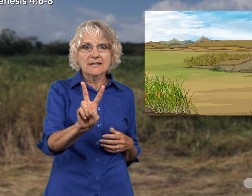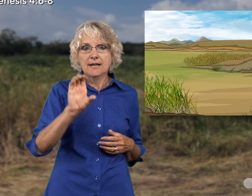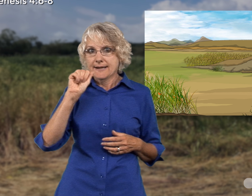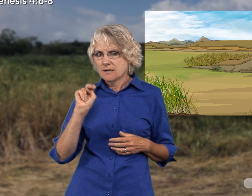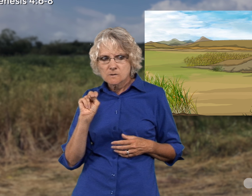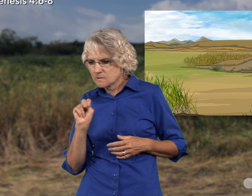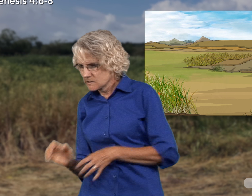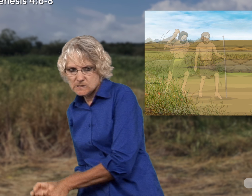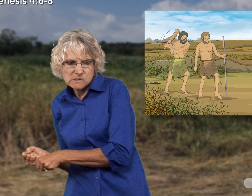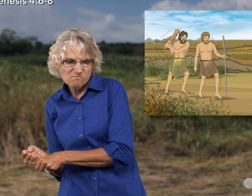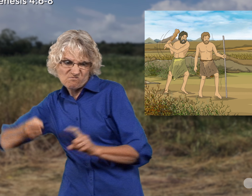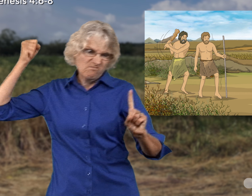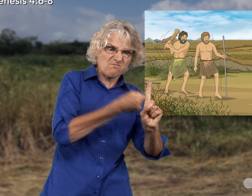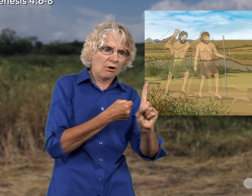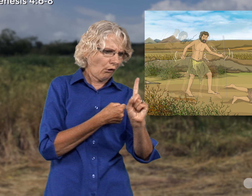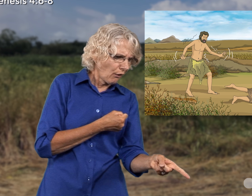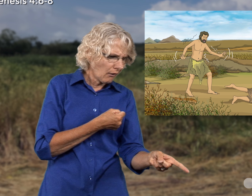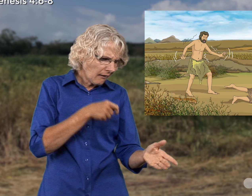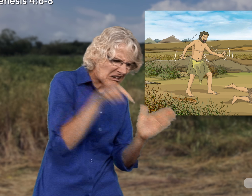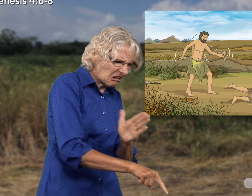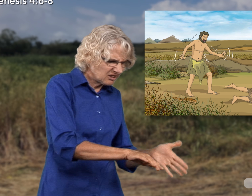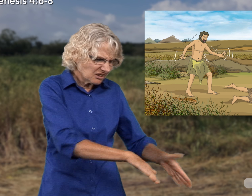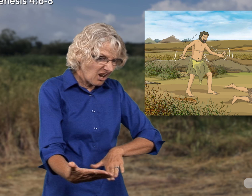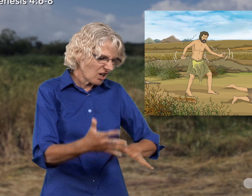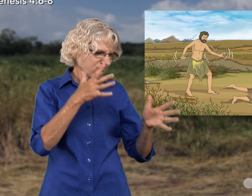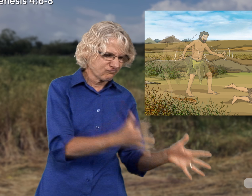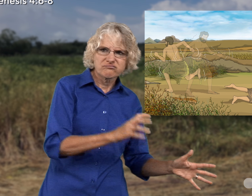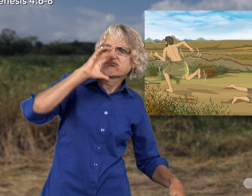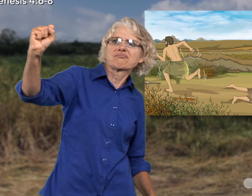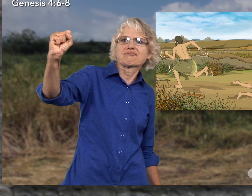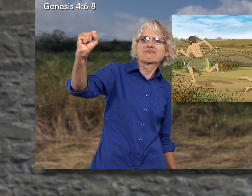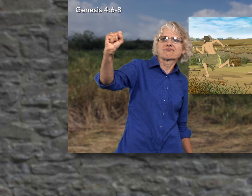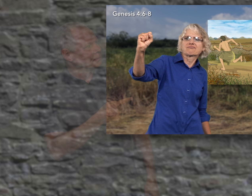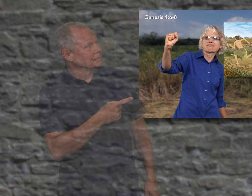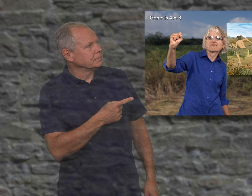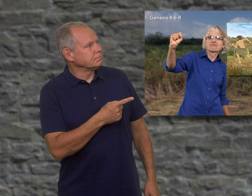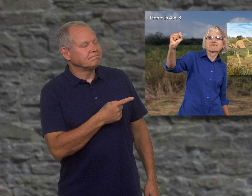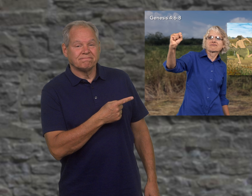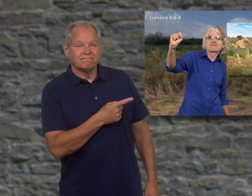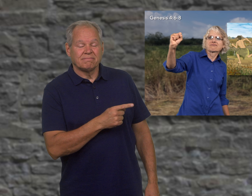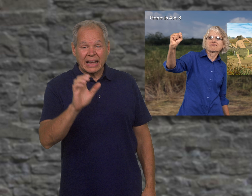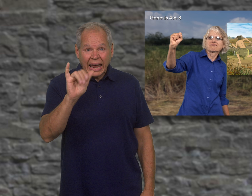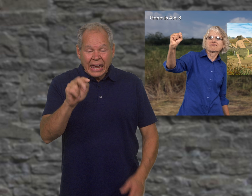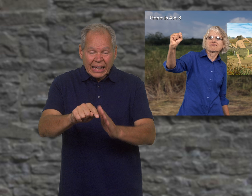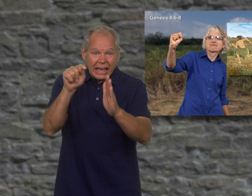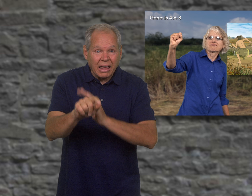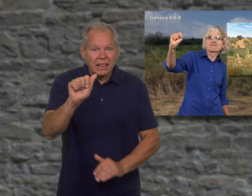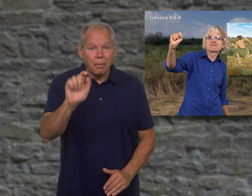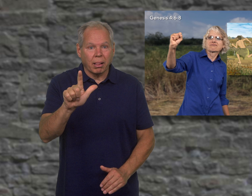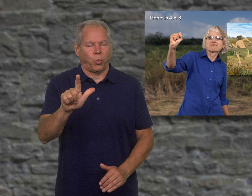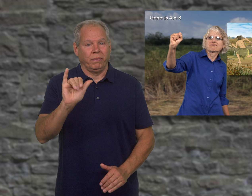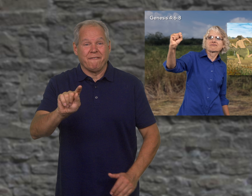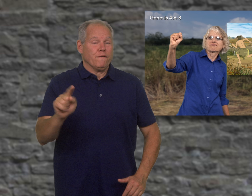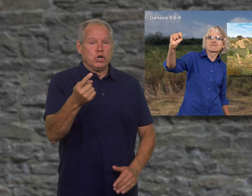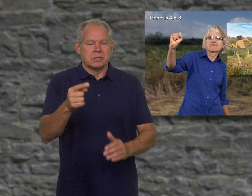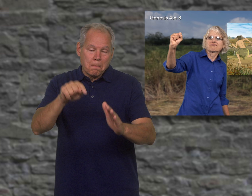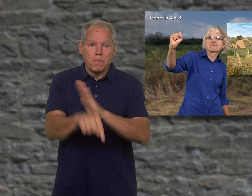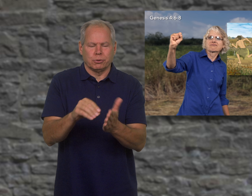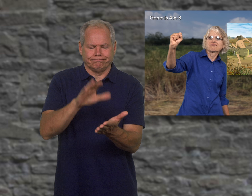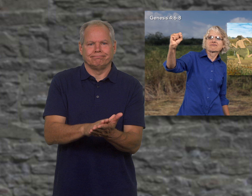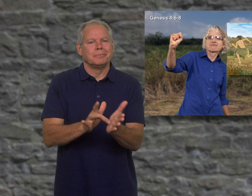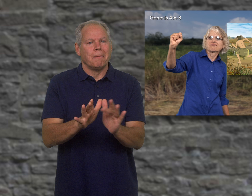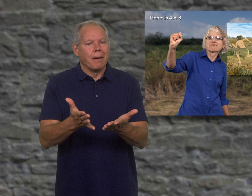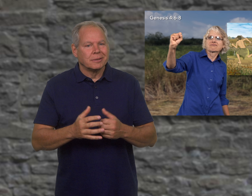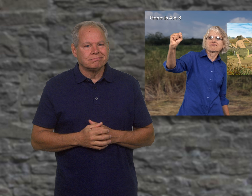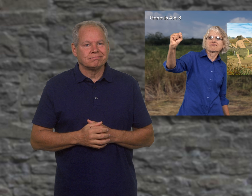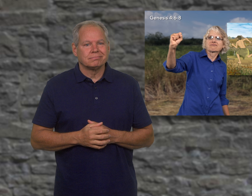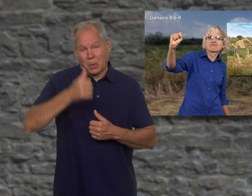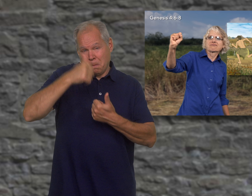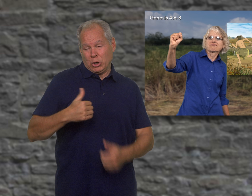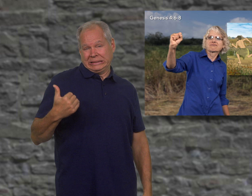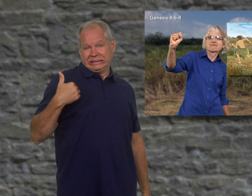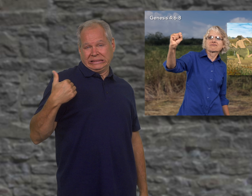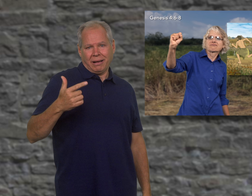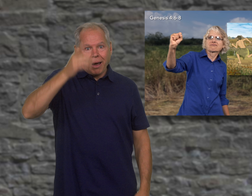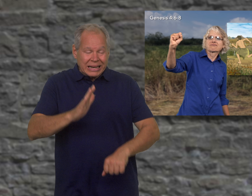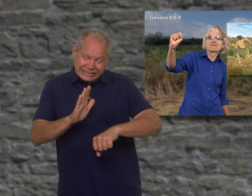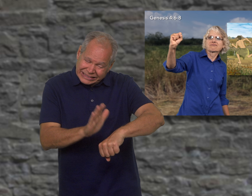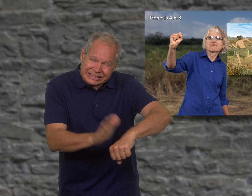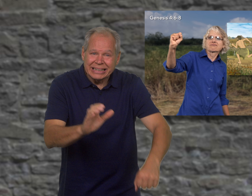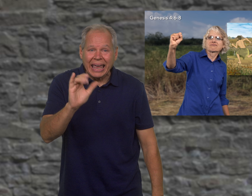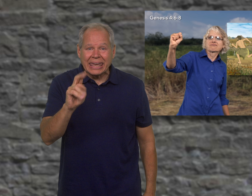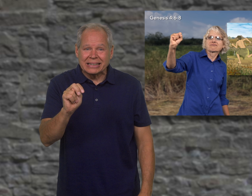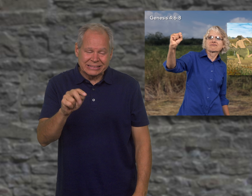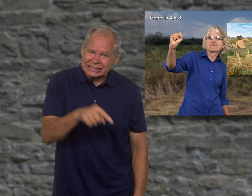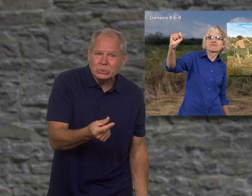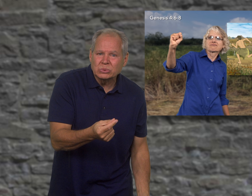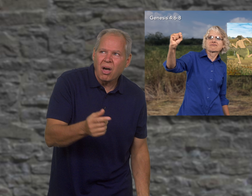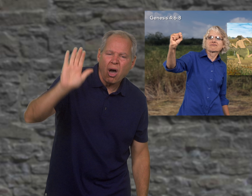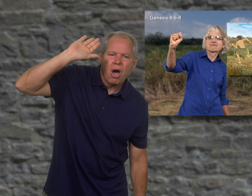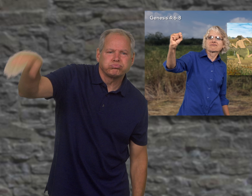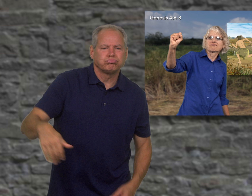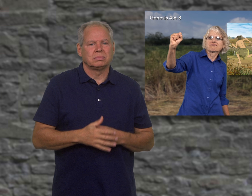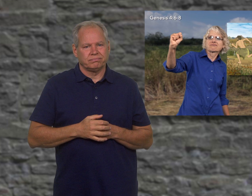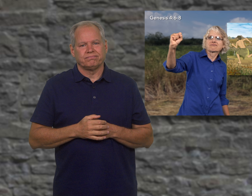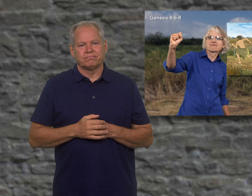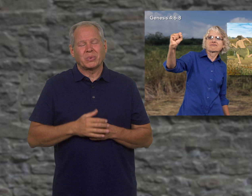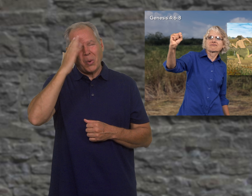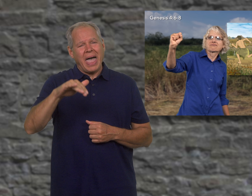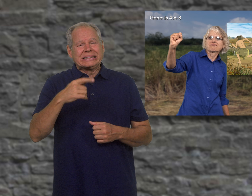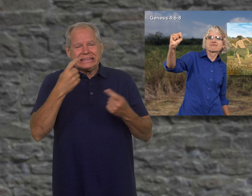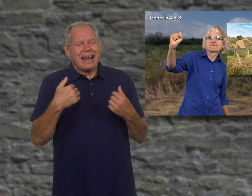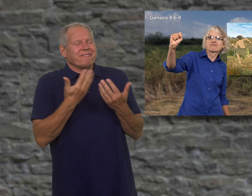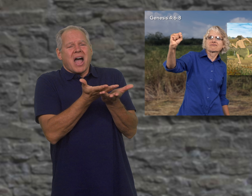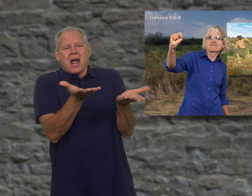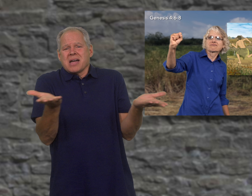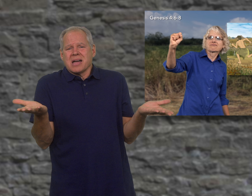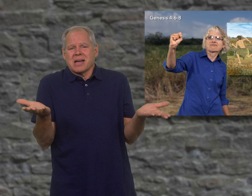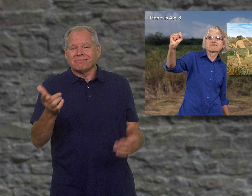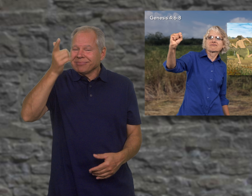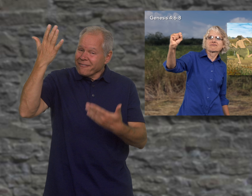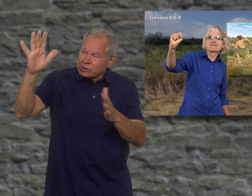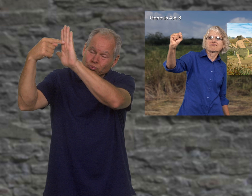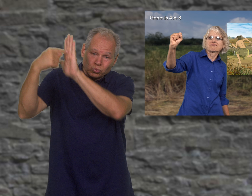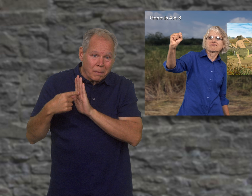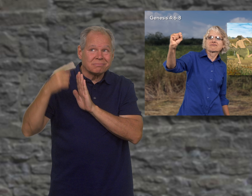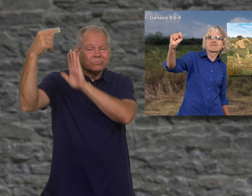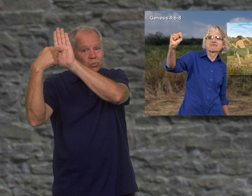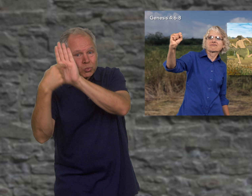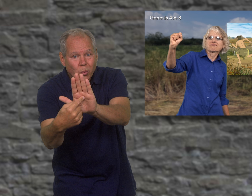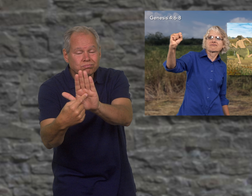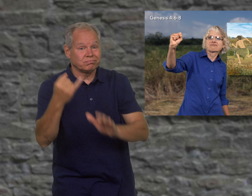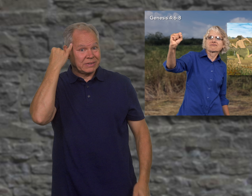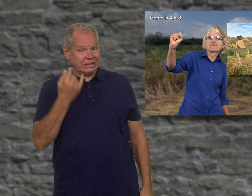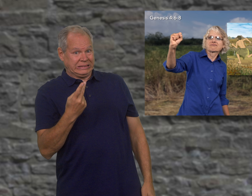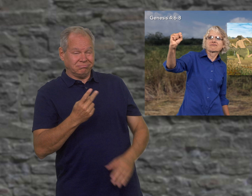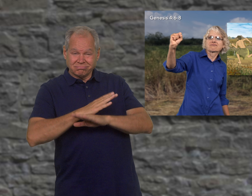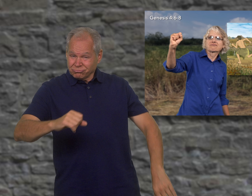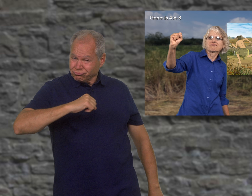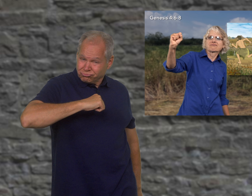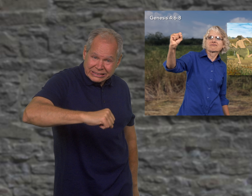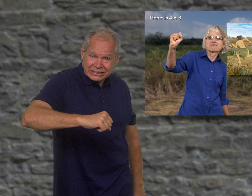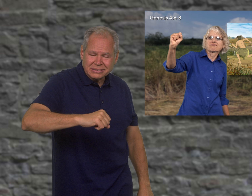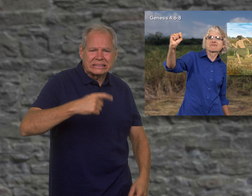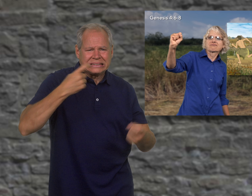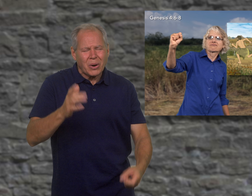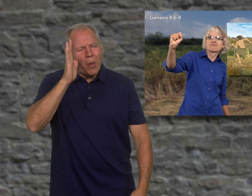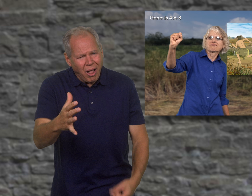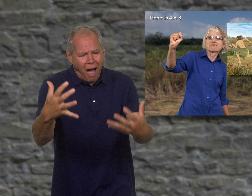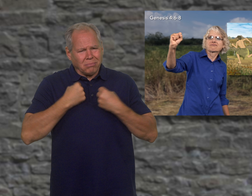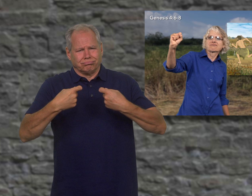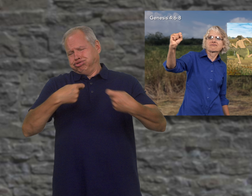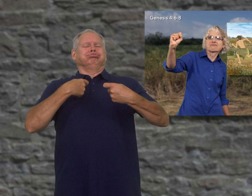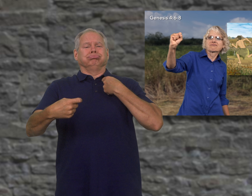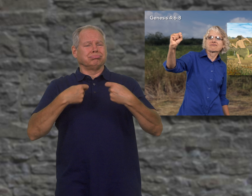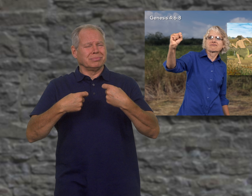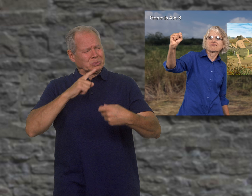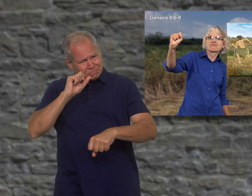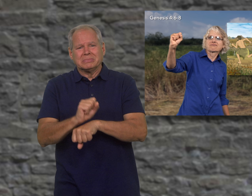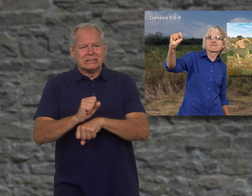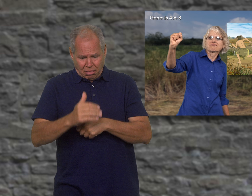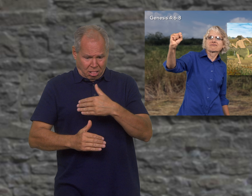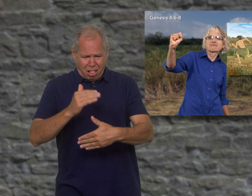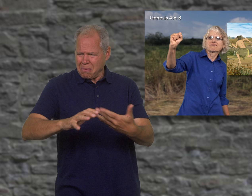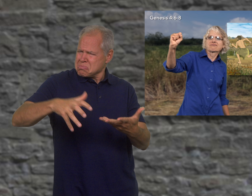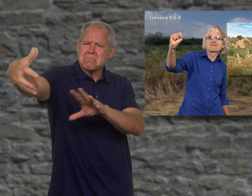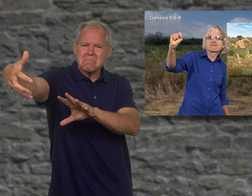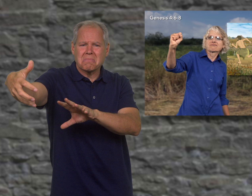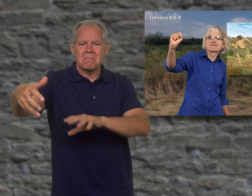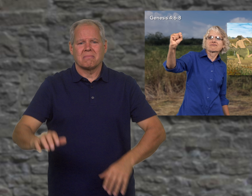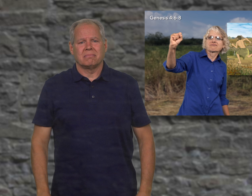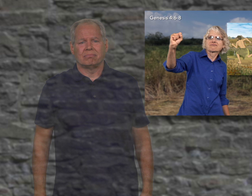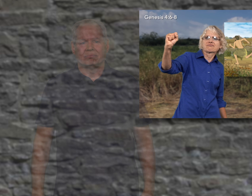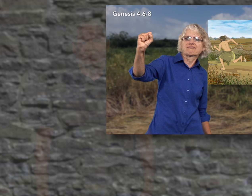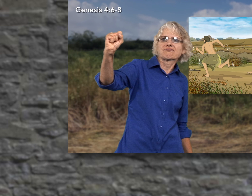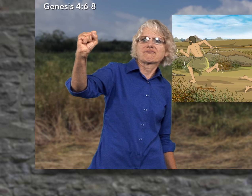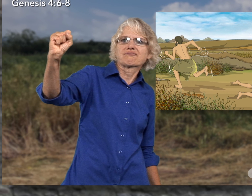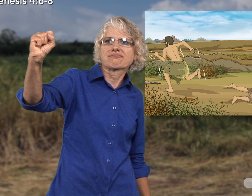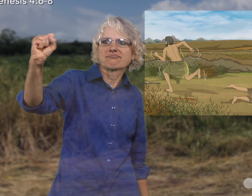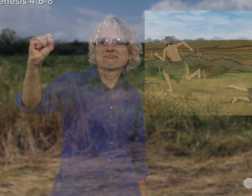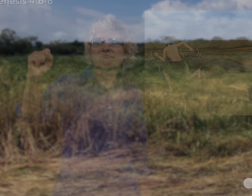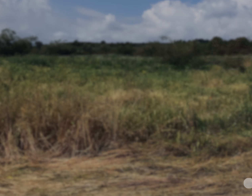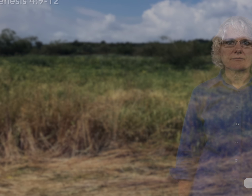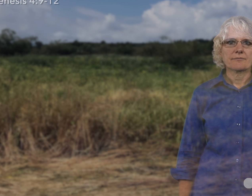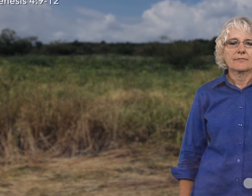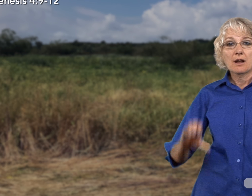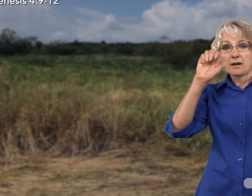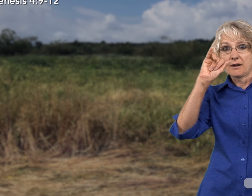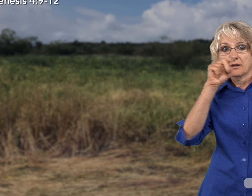And while they were in the field, Cain rose up against his brother Abel and killed him.